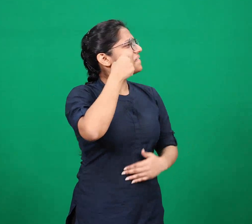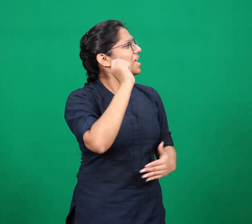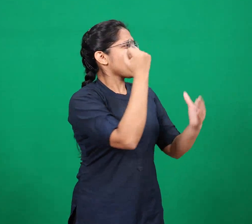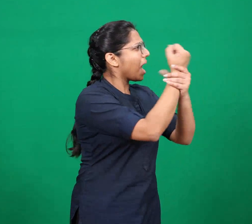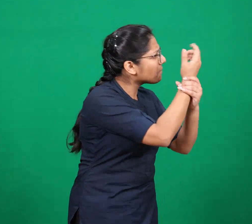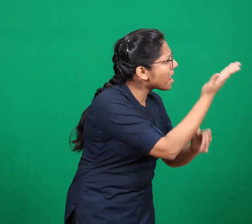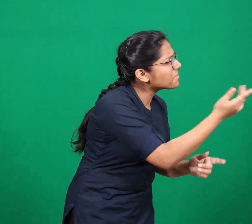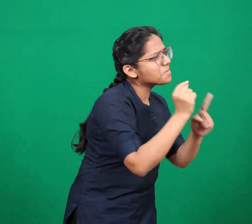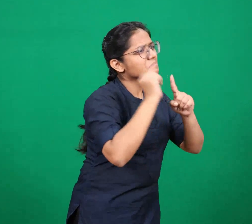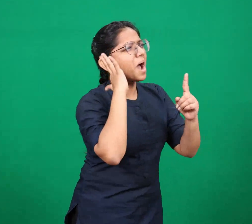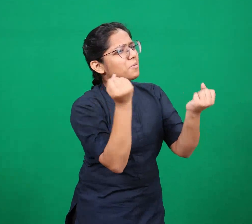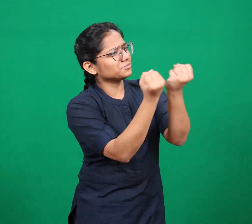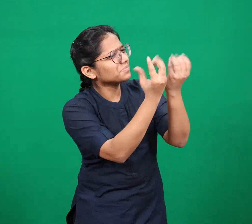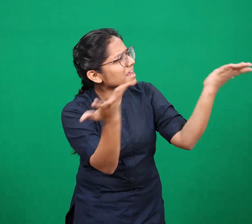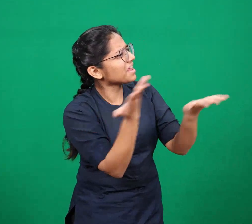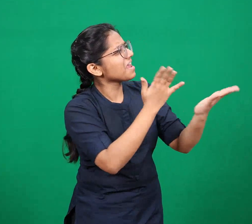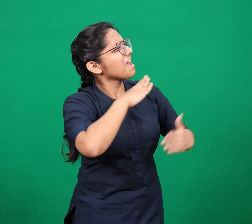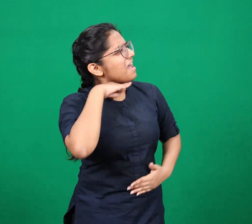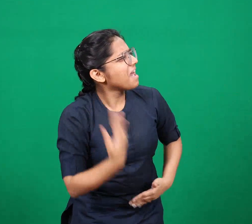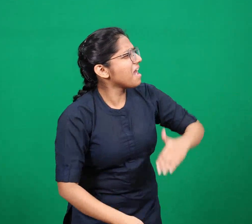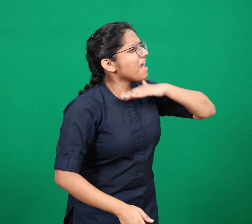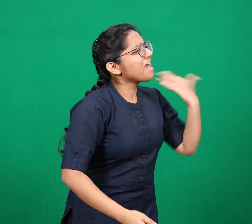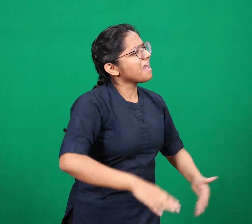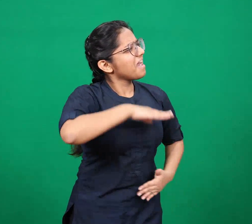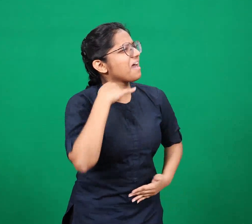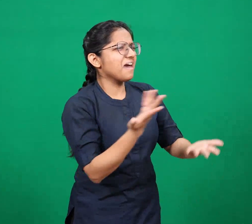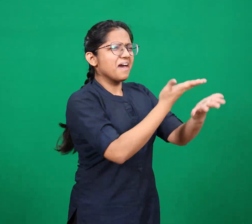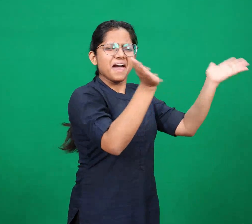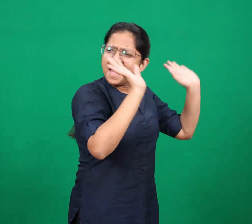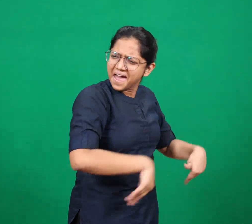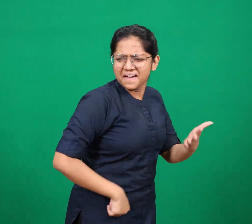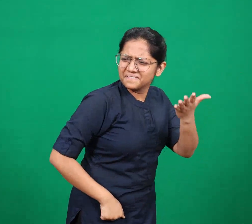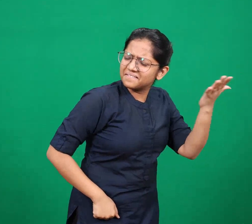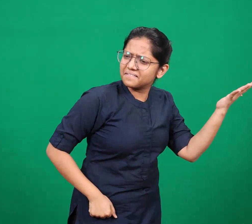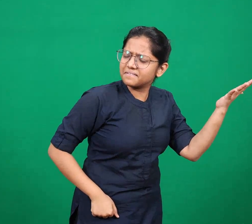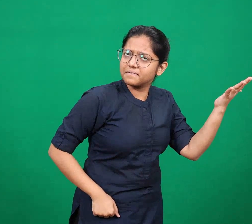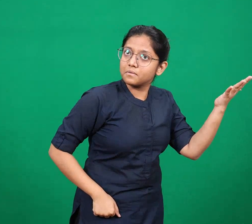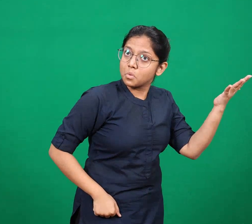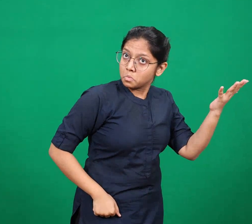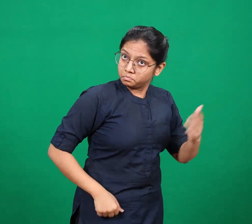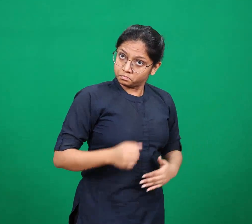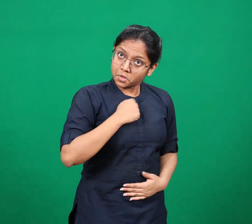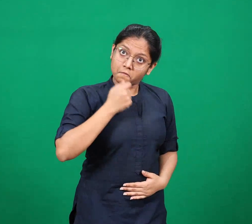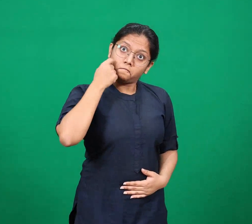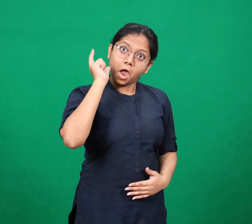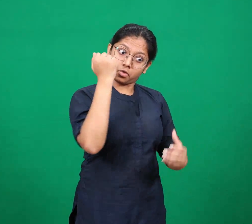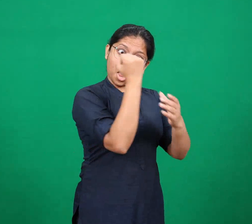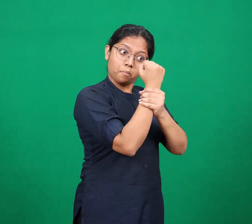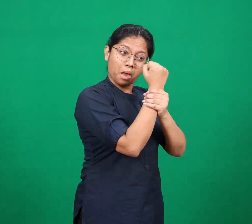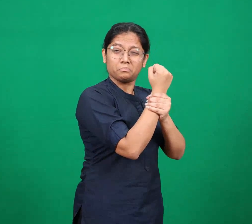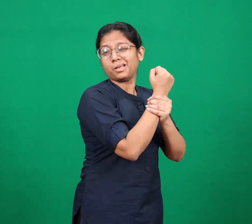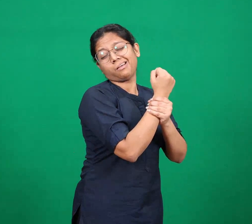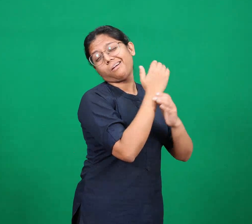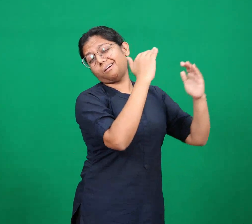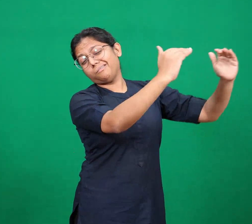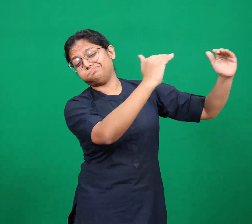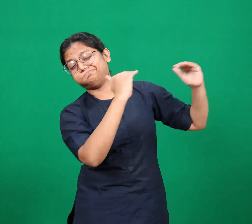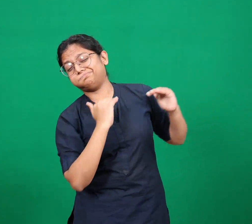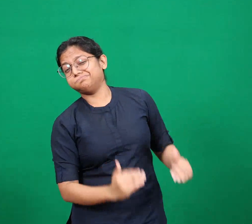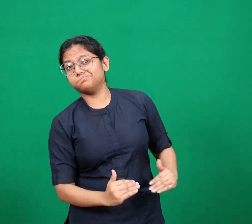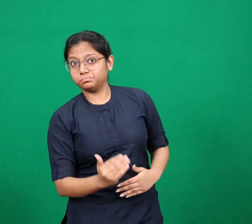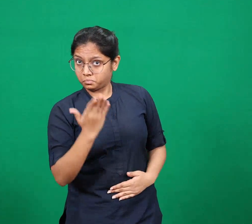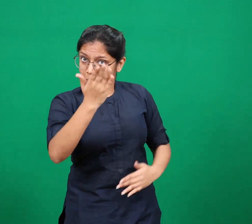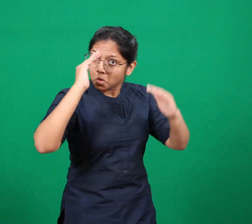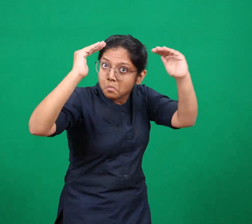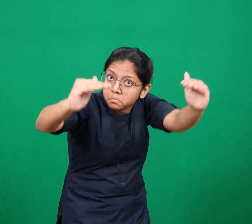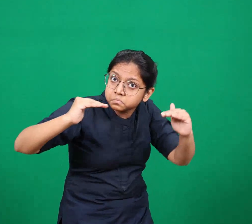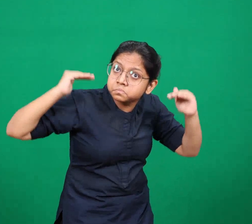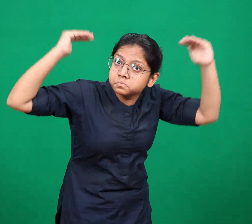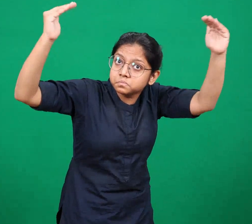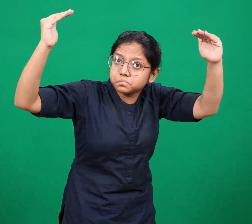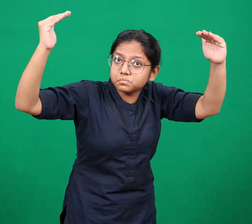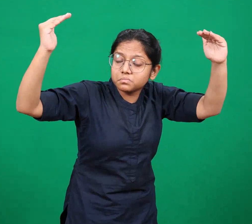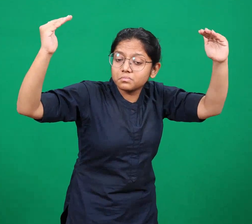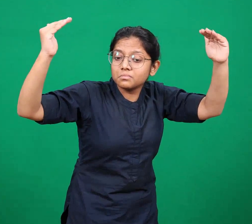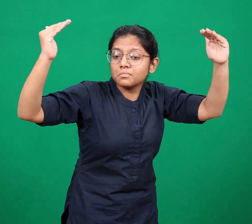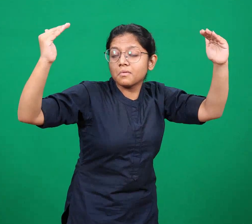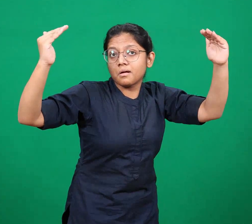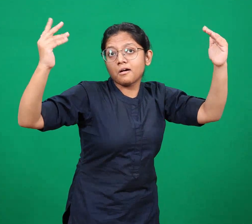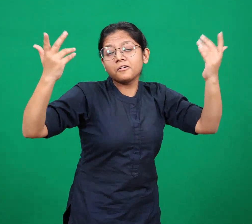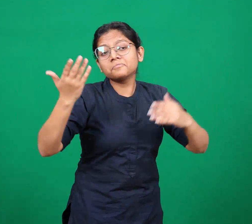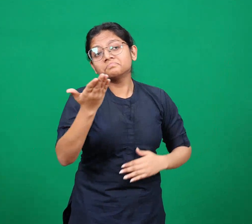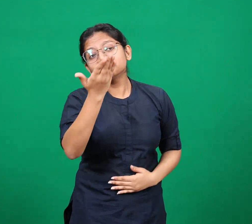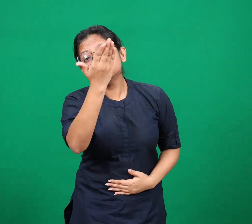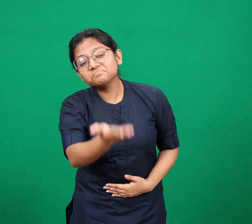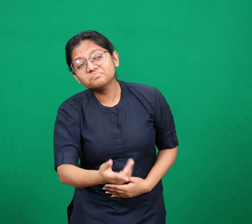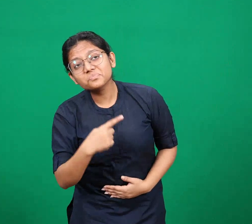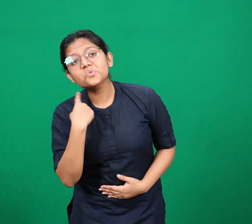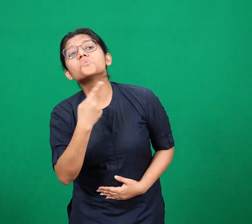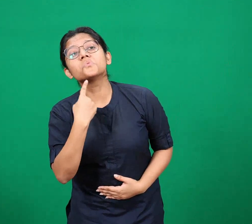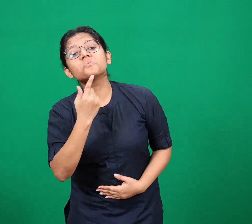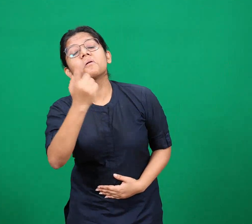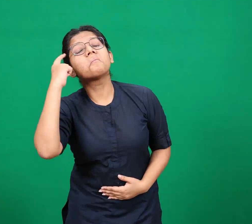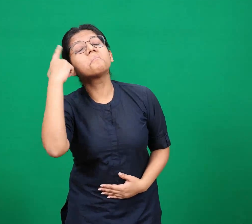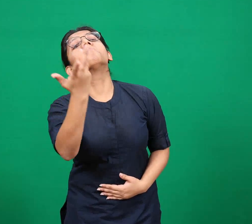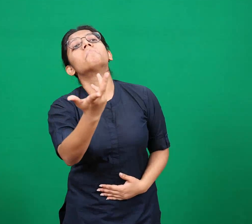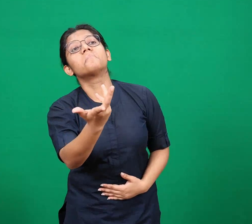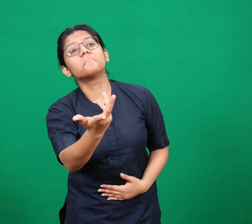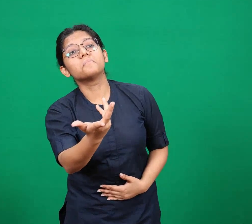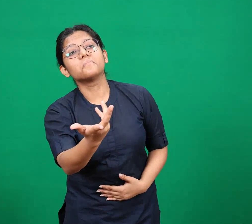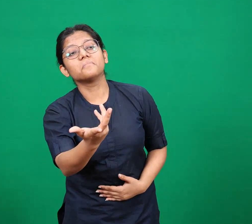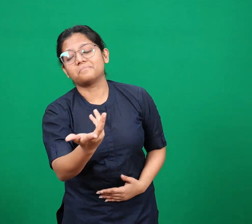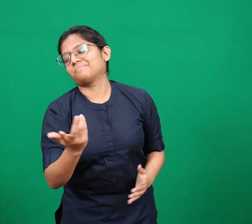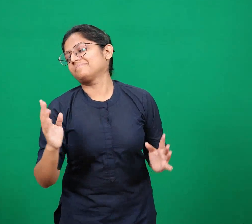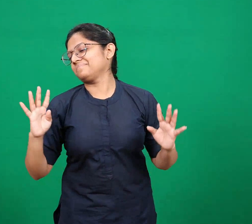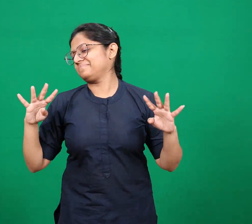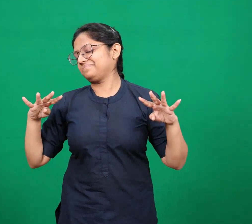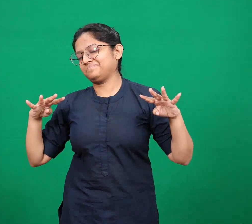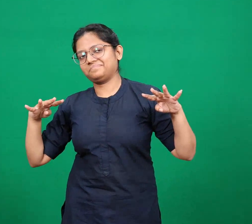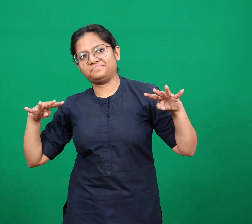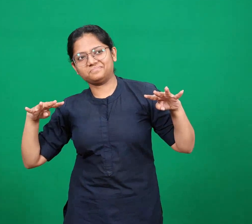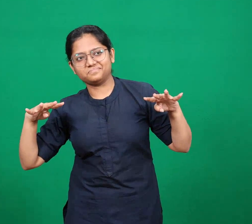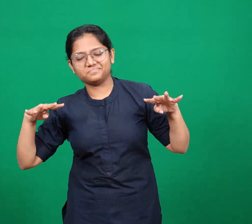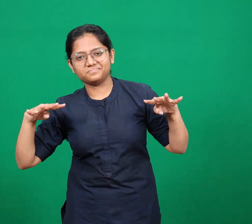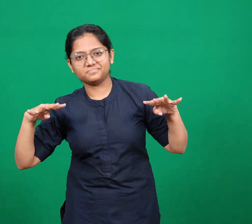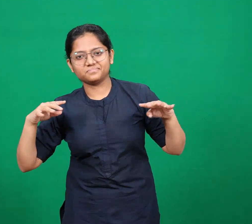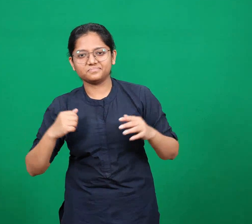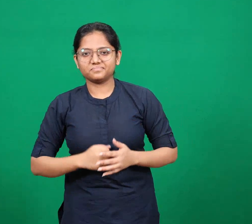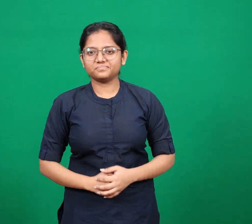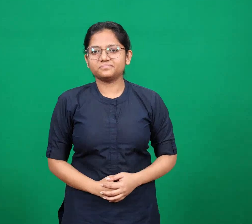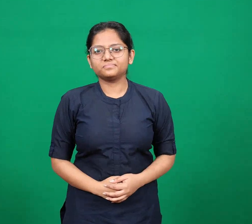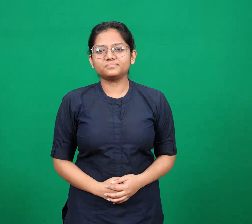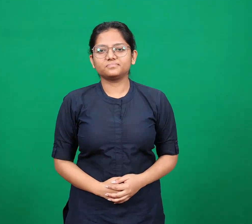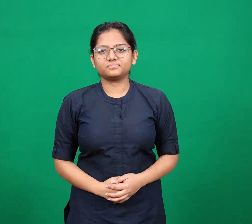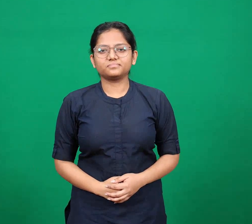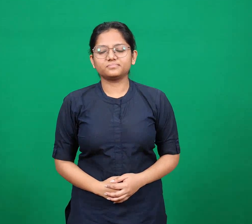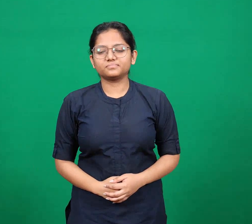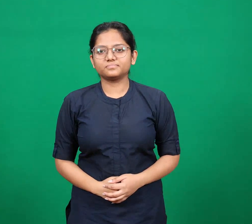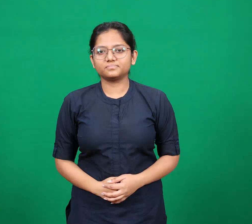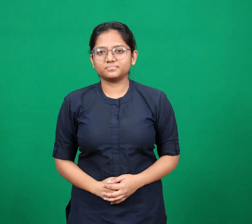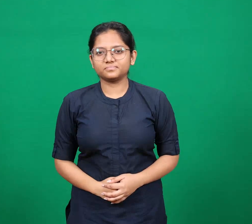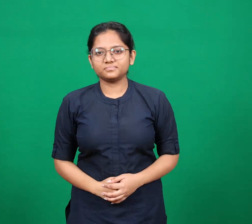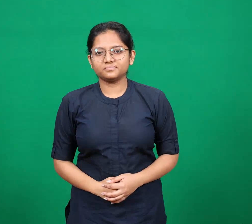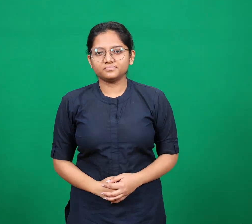Are You greater than our father Abraham? He died, as did the prophets. Who do You claim to be?"